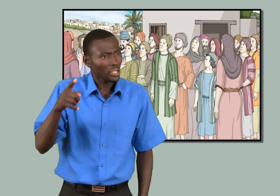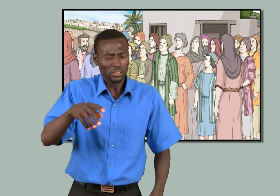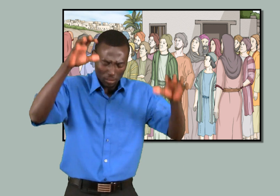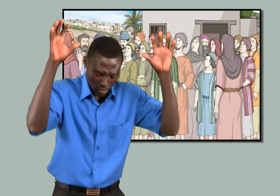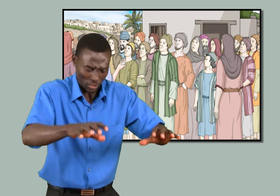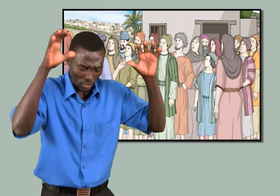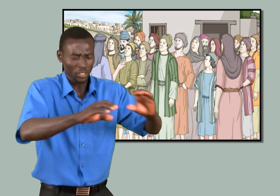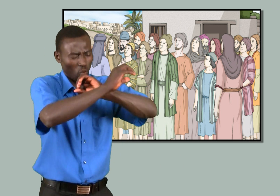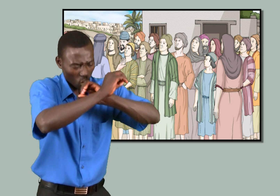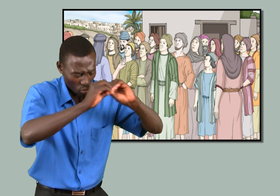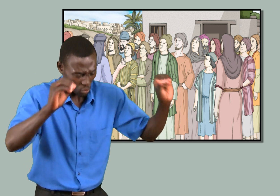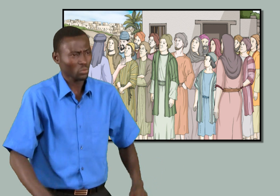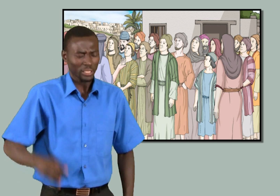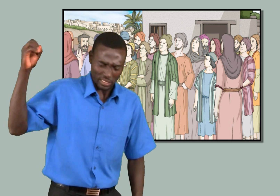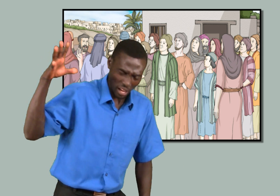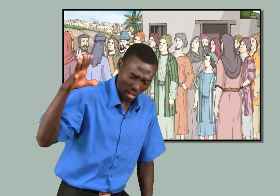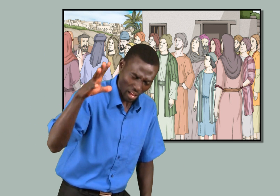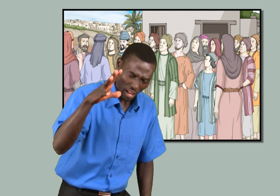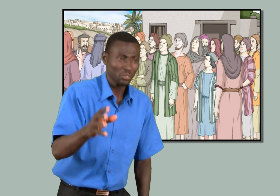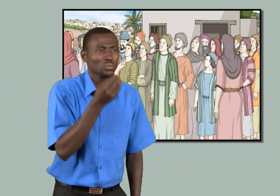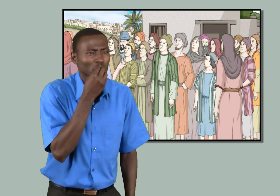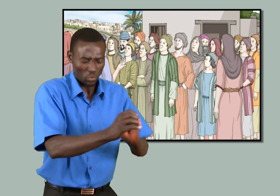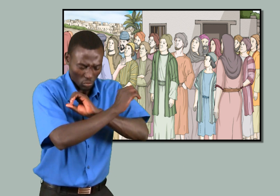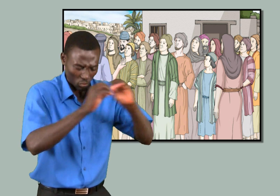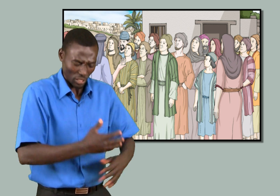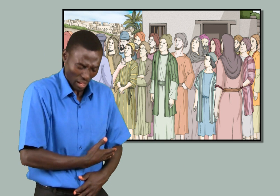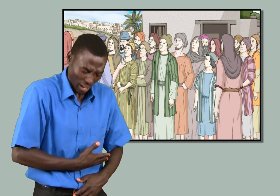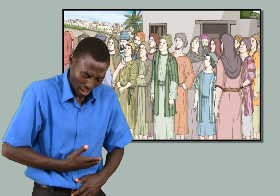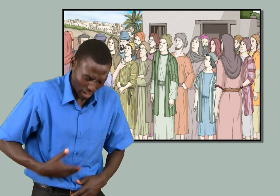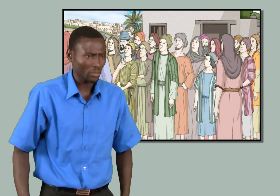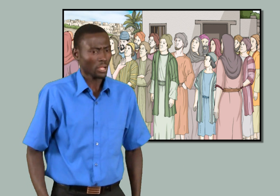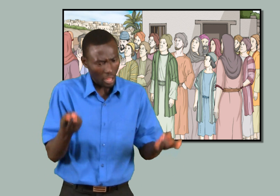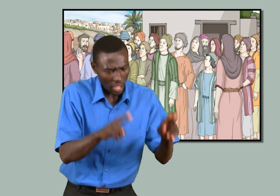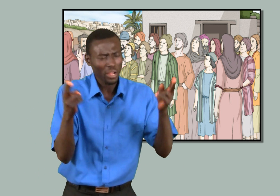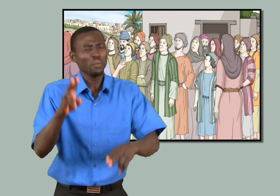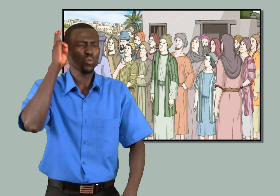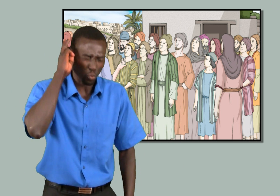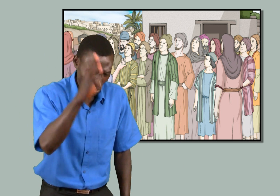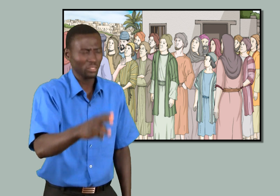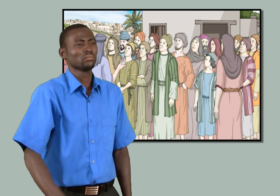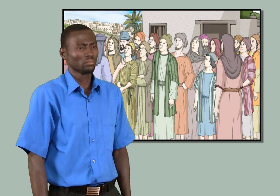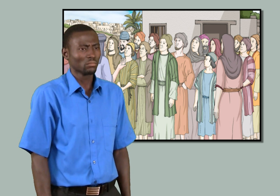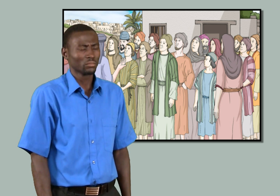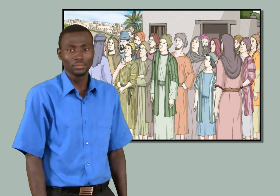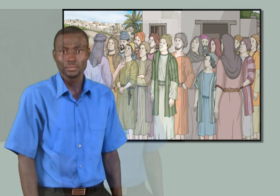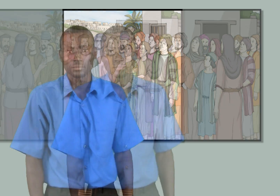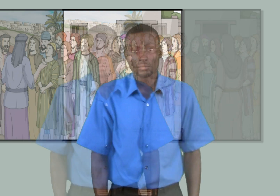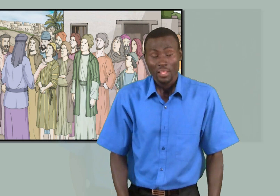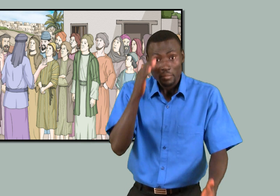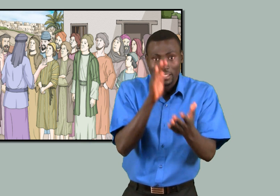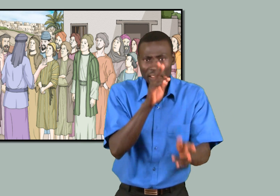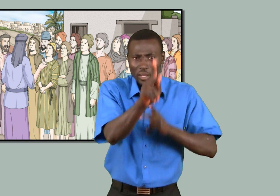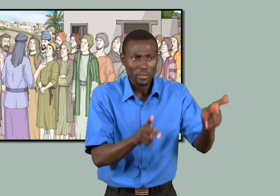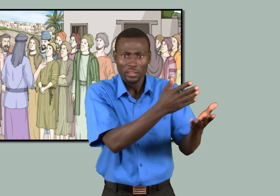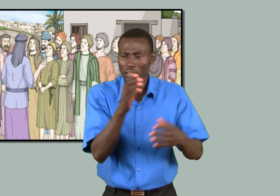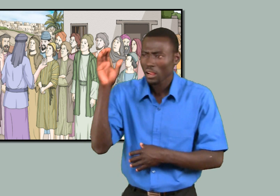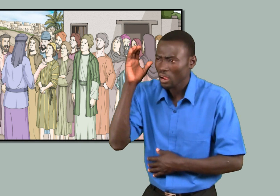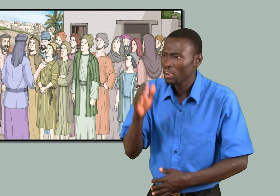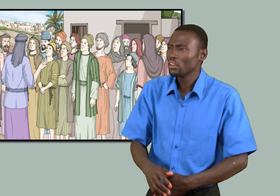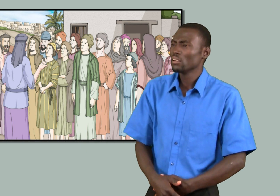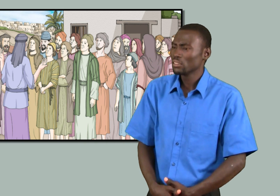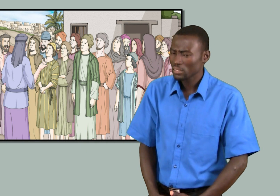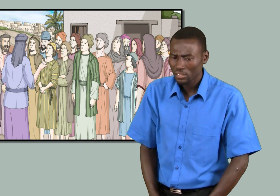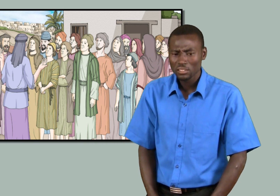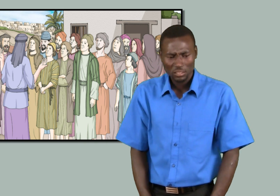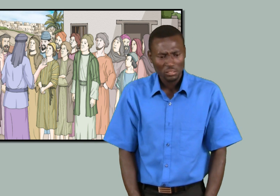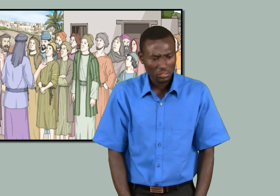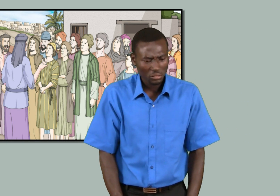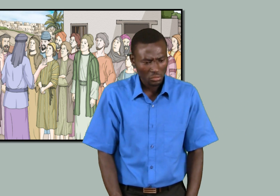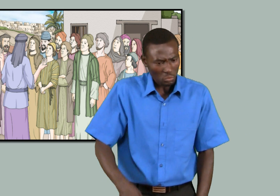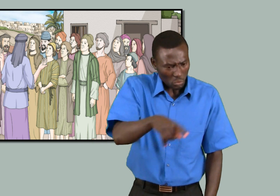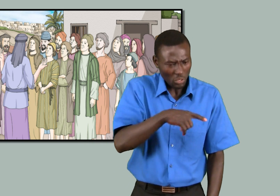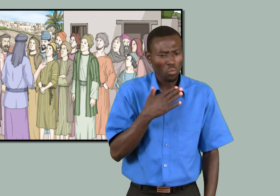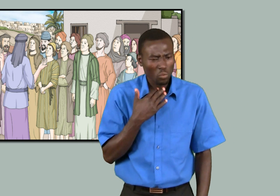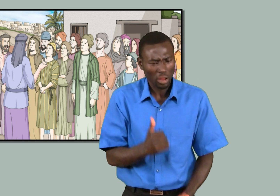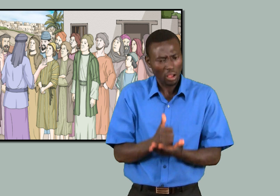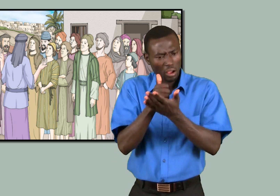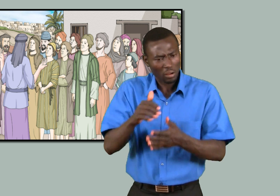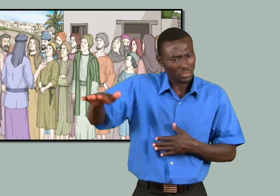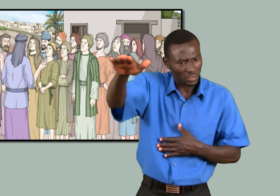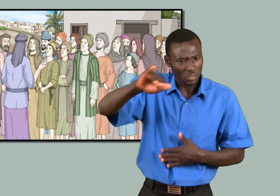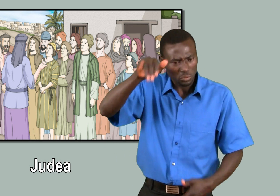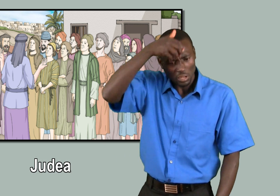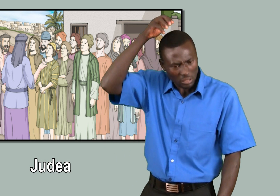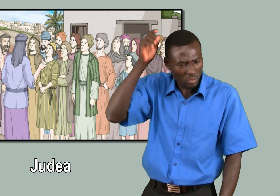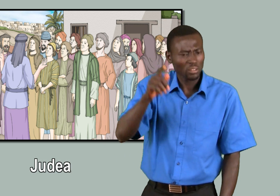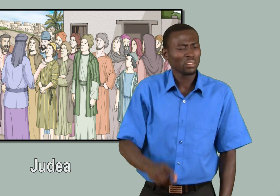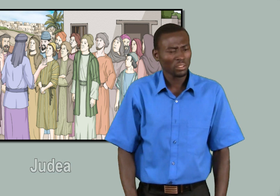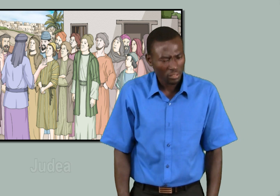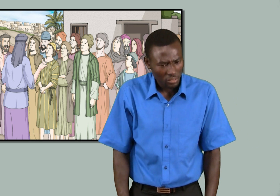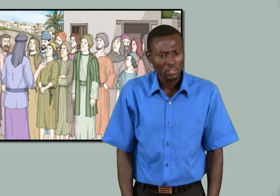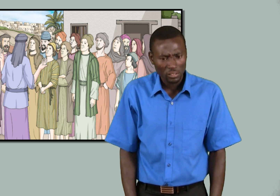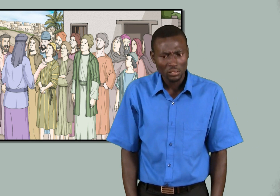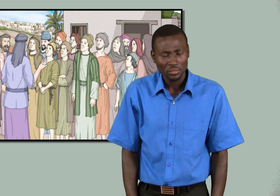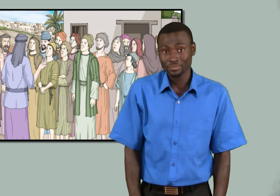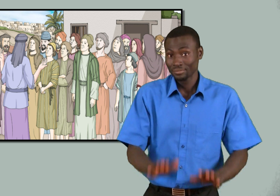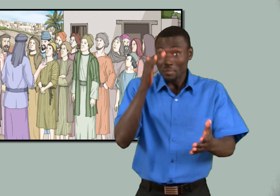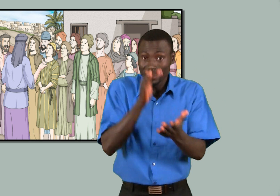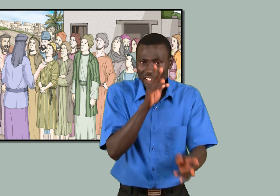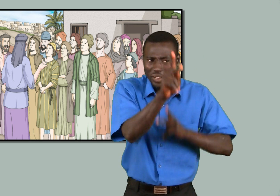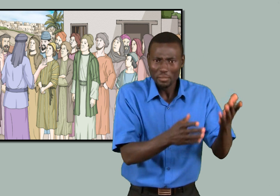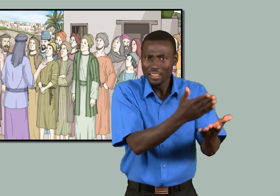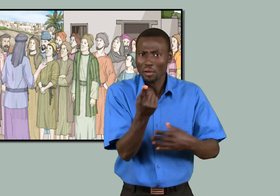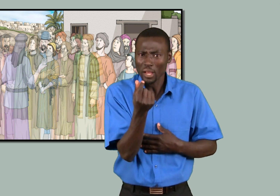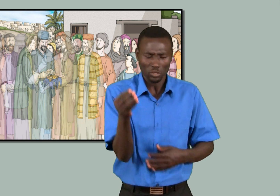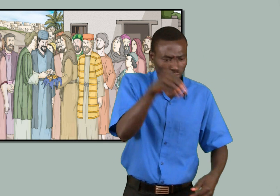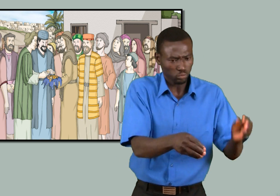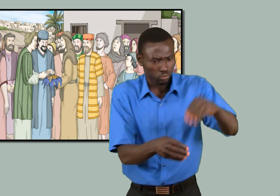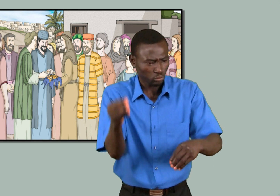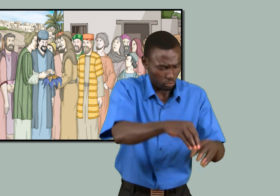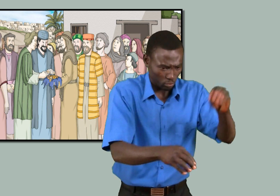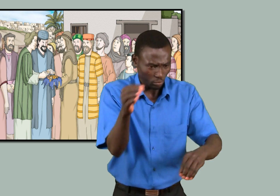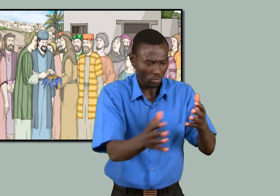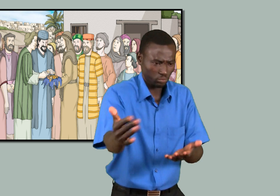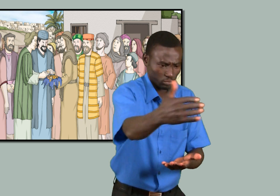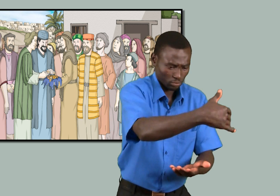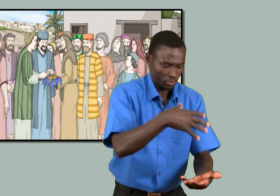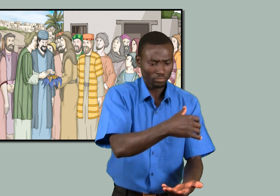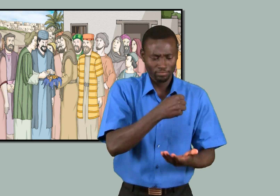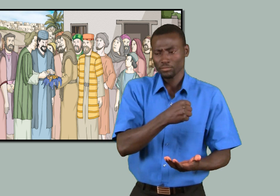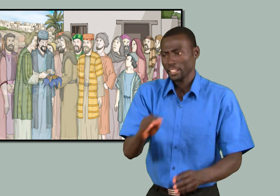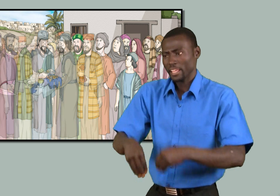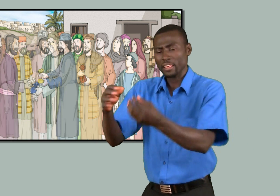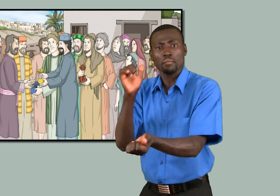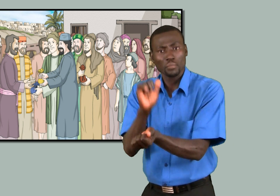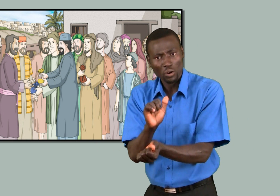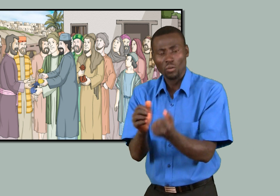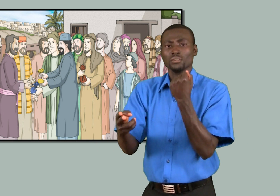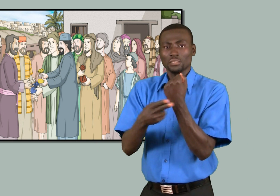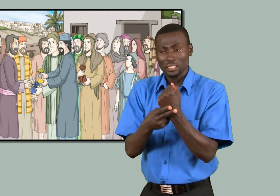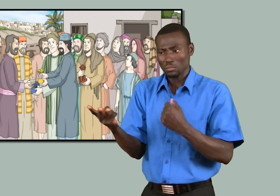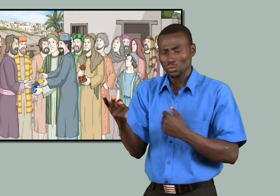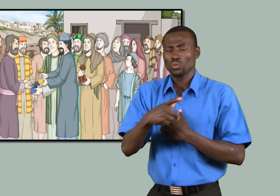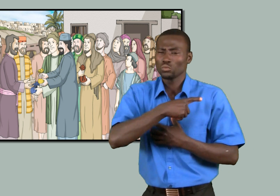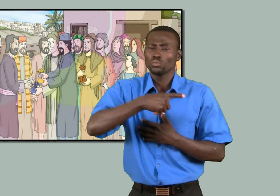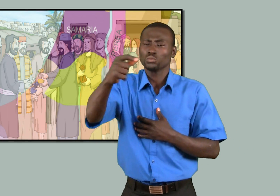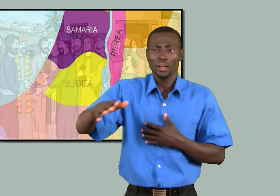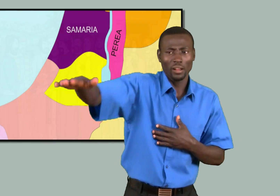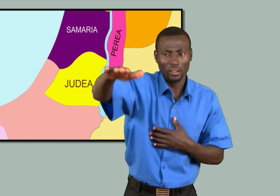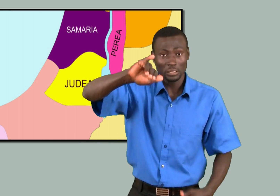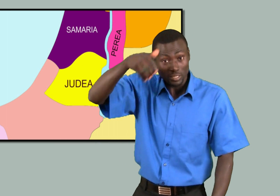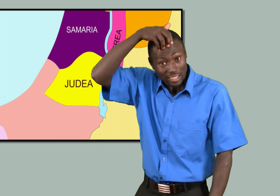(This happened under Claudius.) So the disciples, each according to his ability, decided to send relief to the brothers living in Judea.